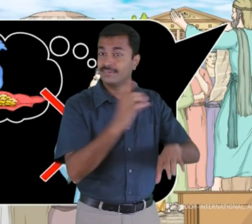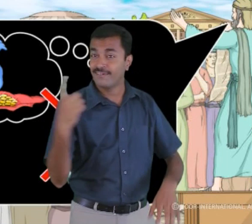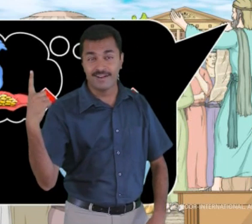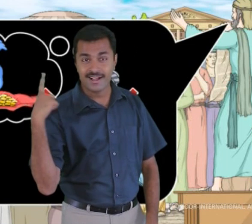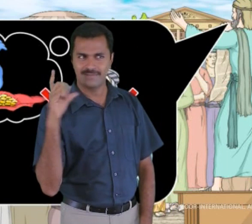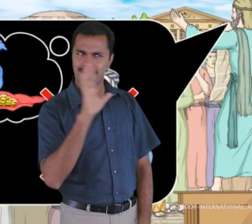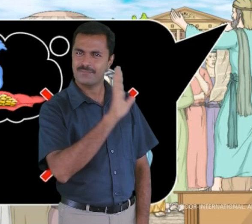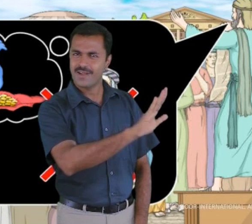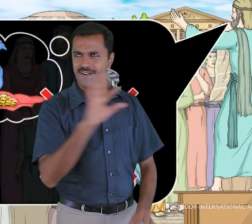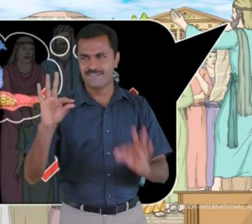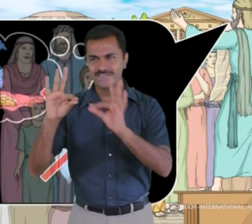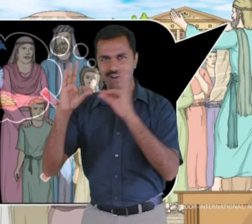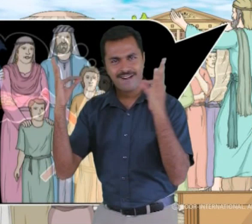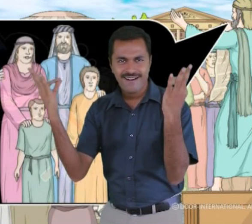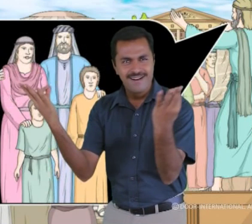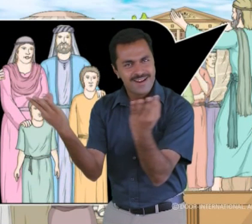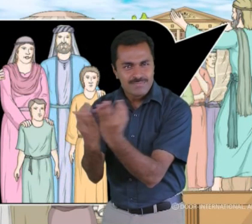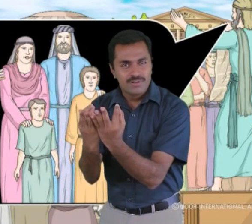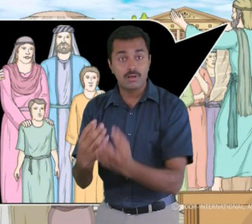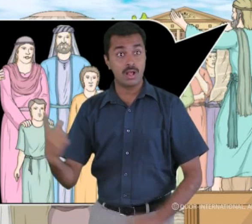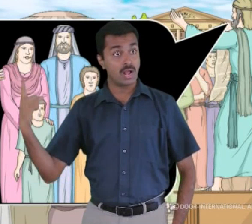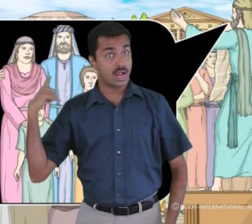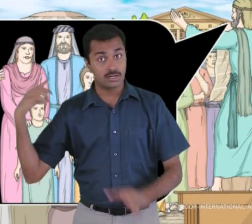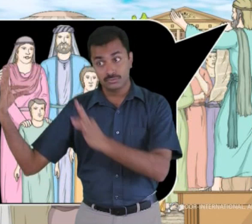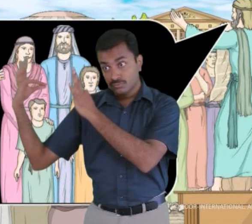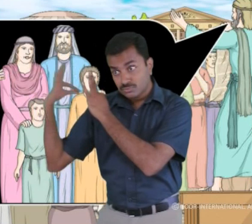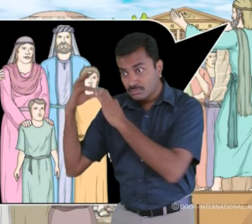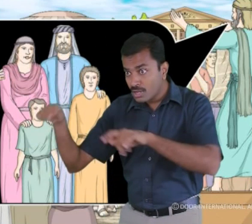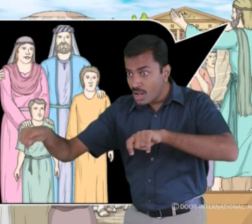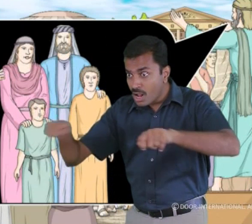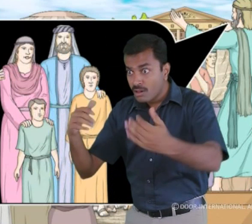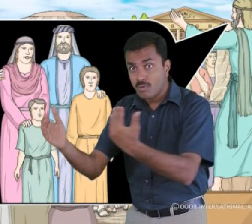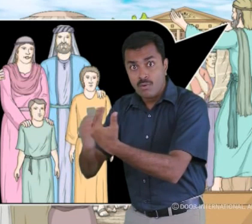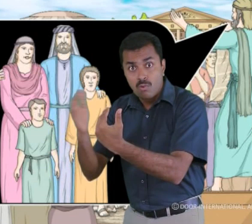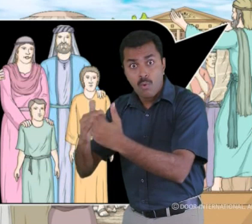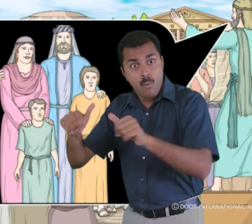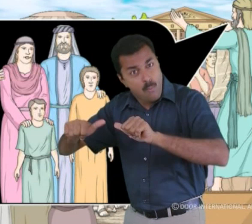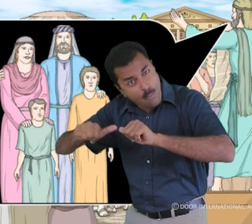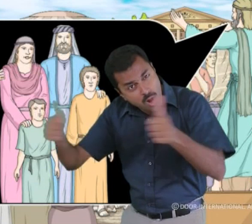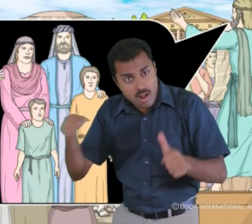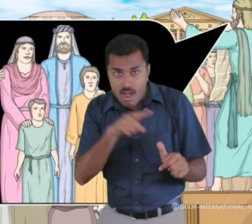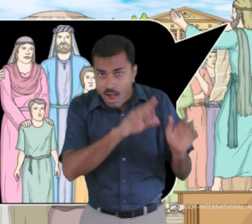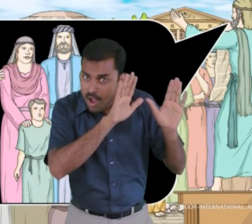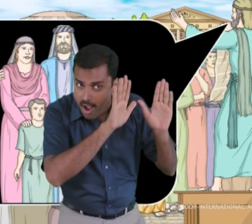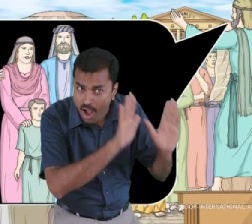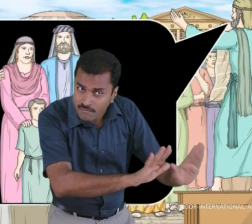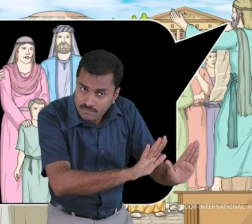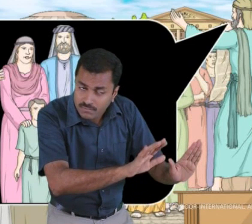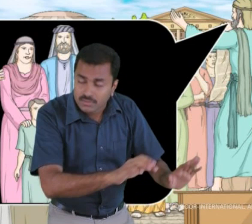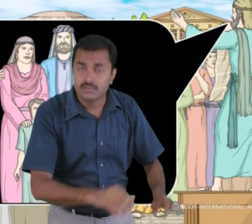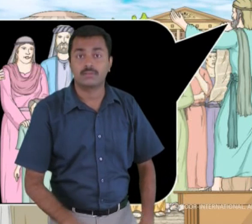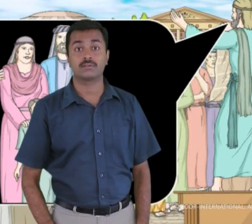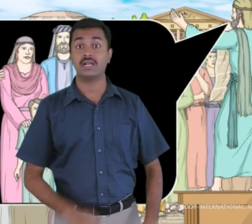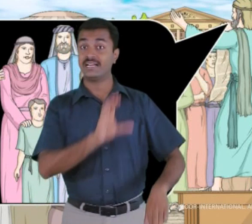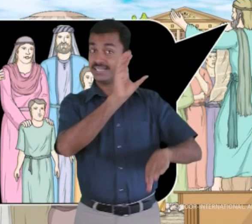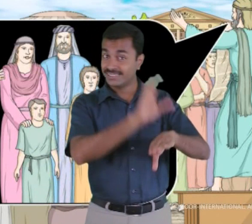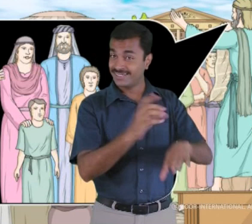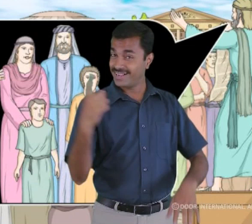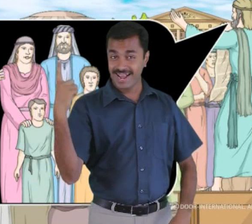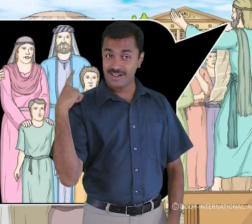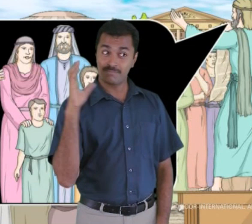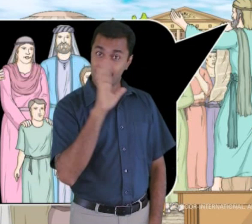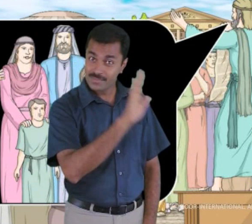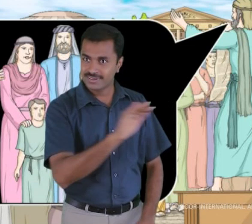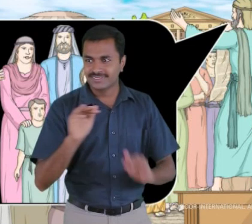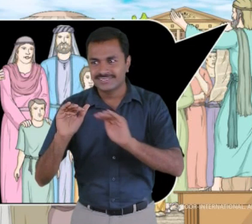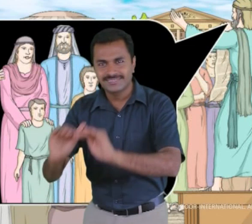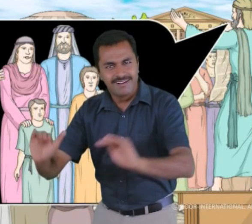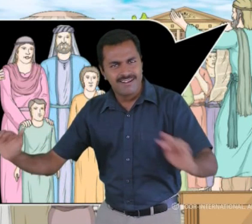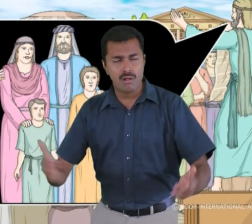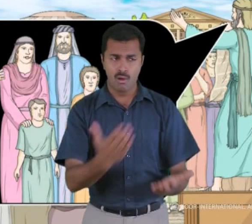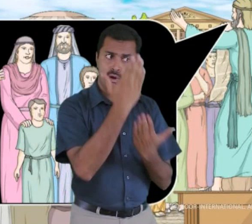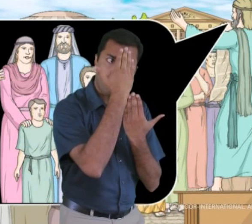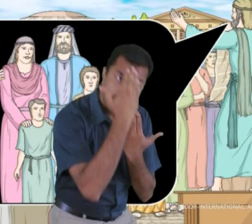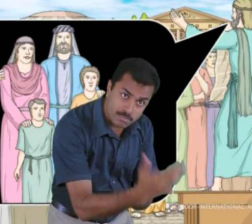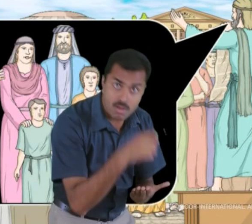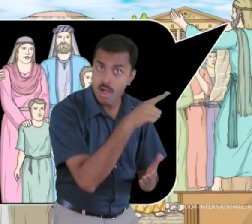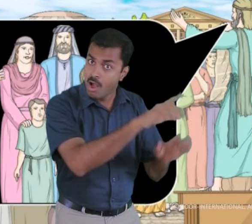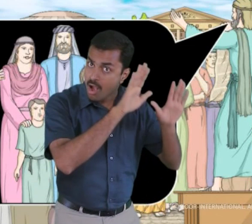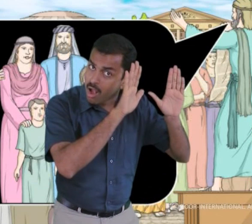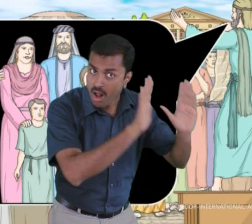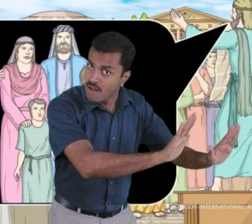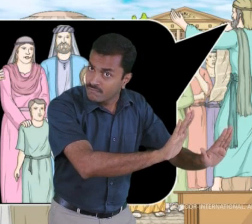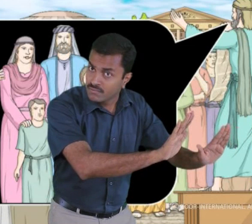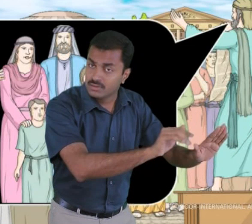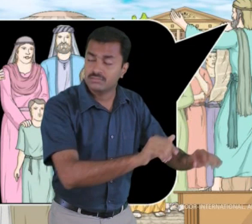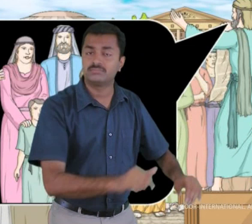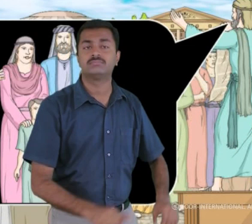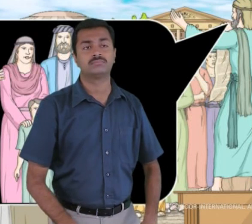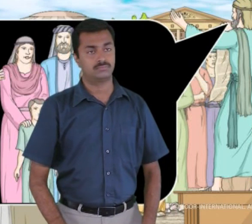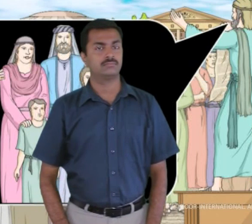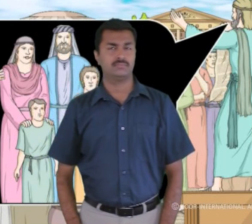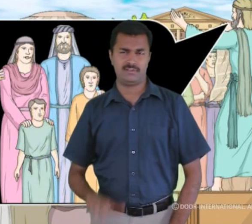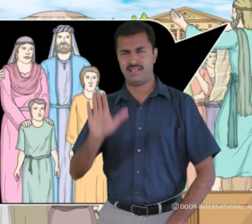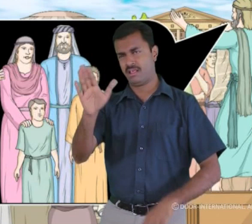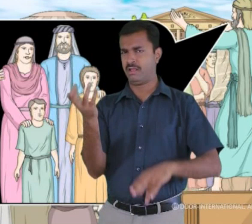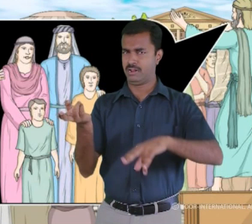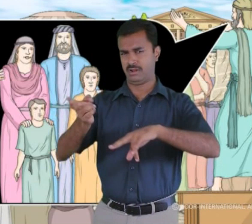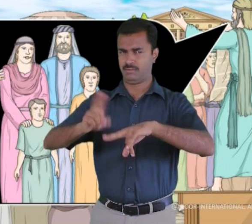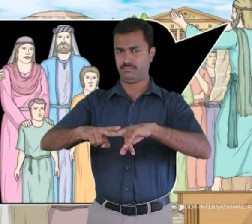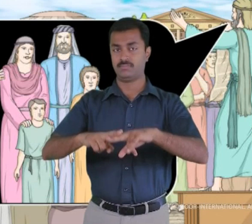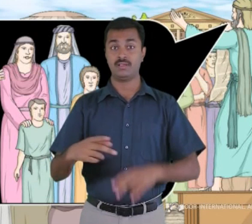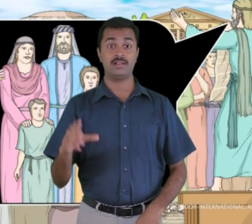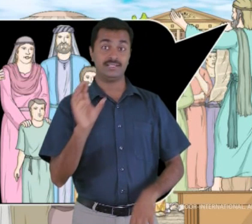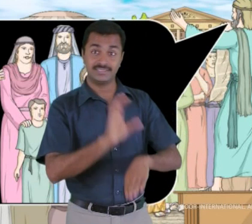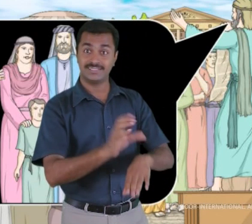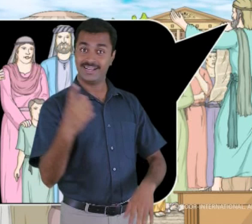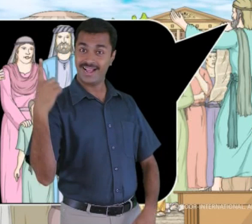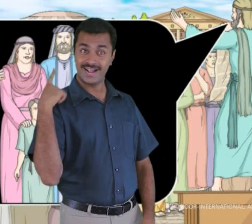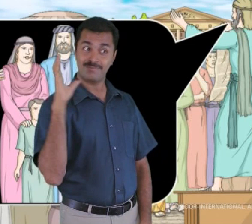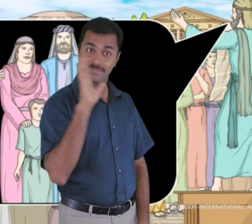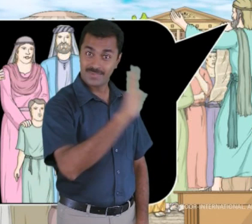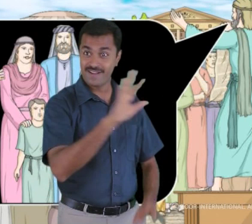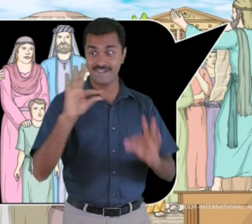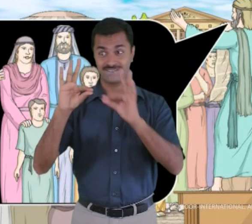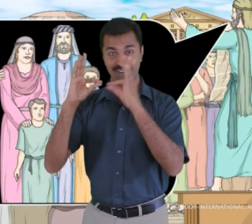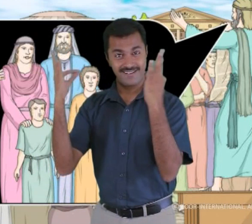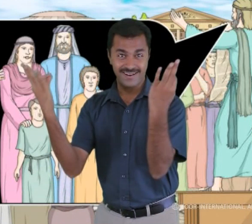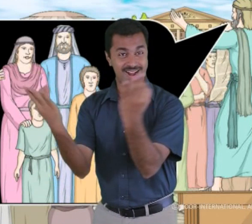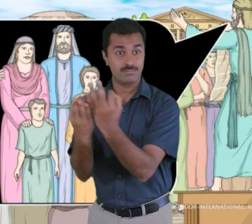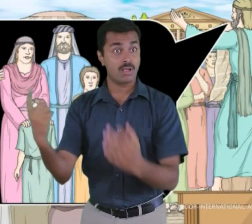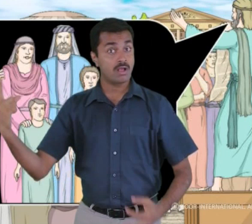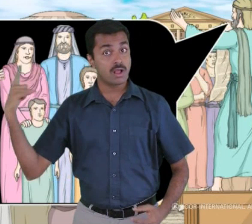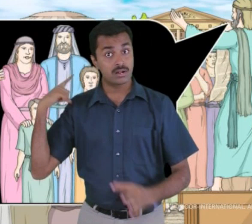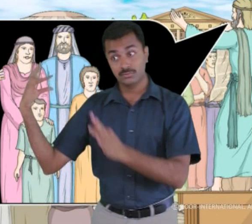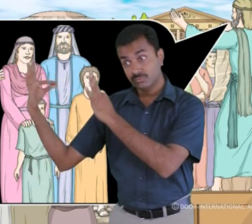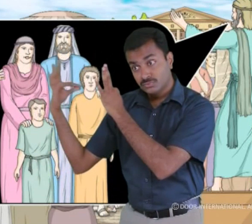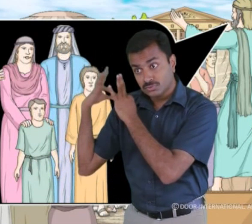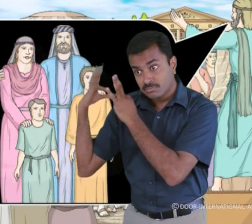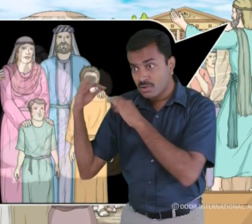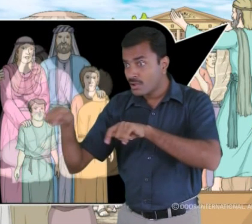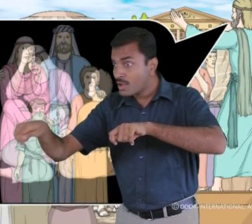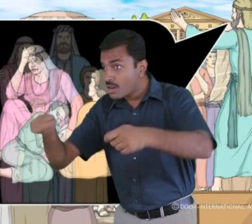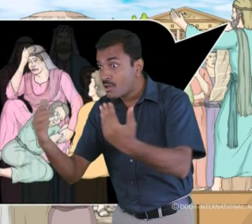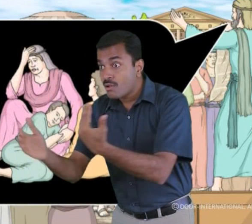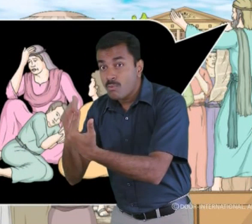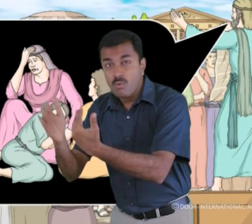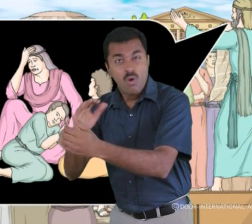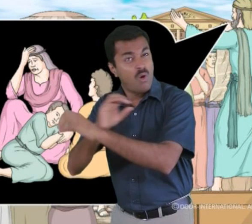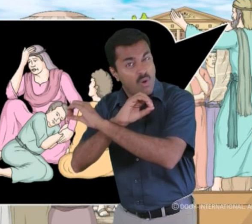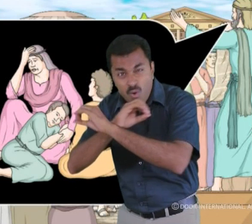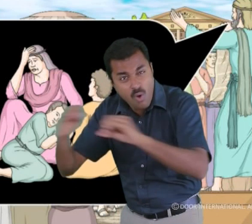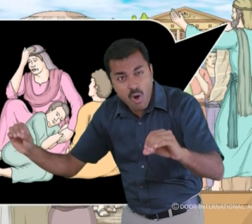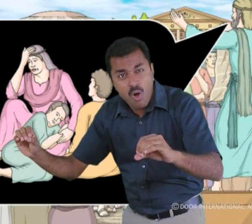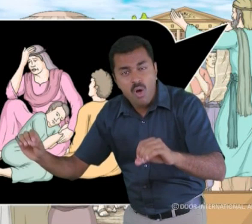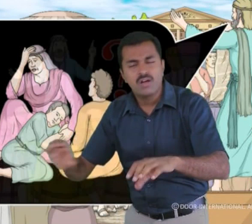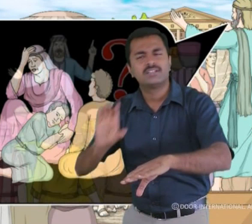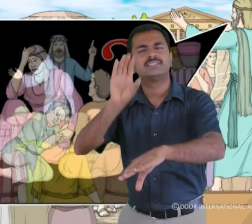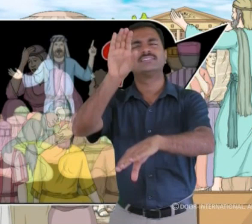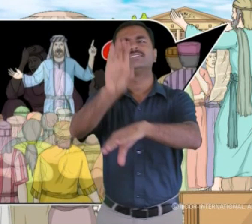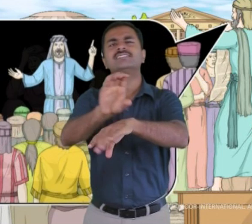An overseer must manage his own household well and keep his children under control, with complete dignity.